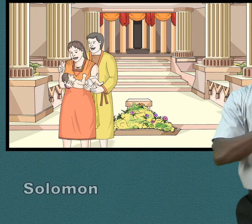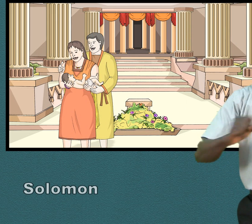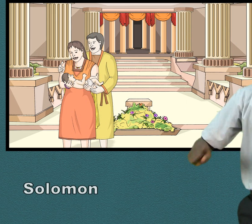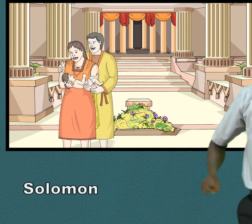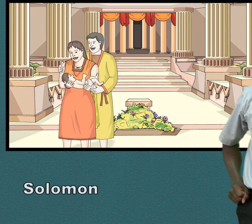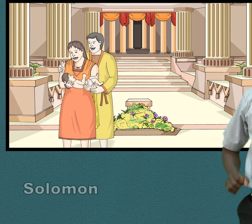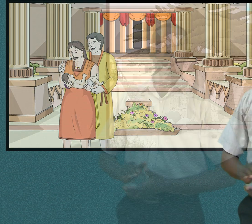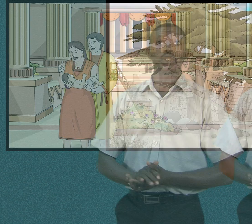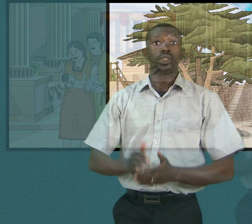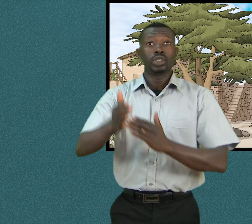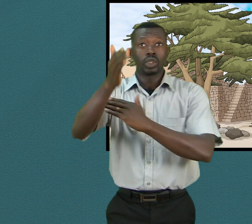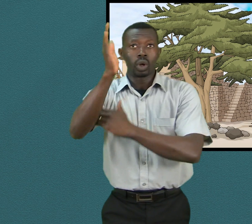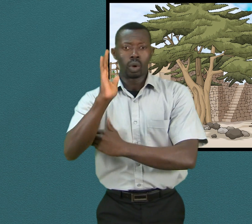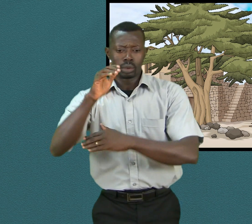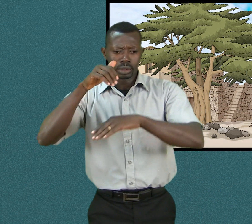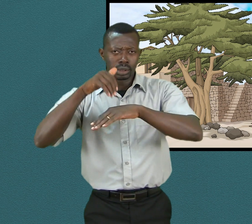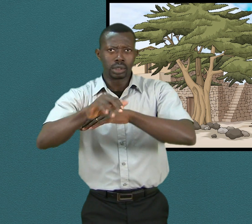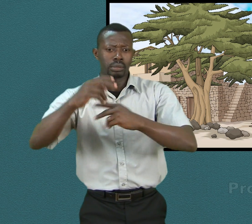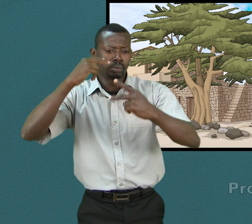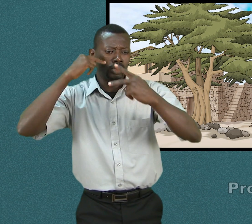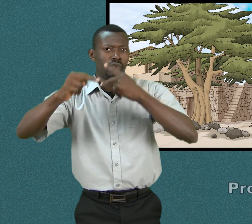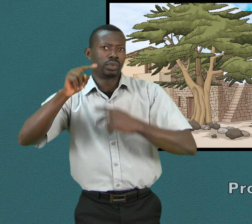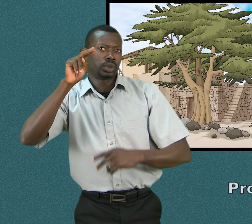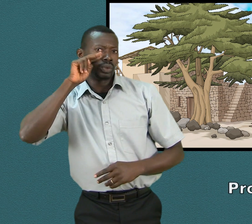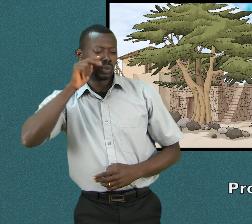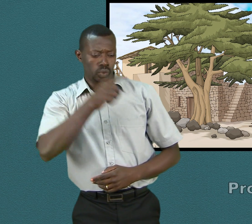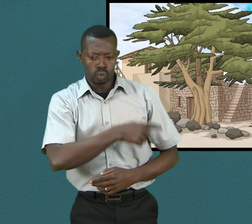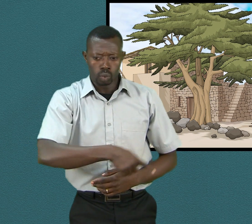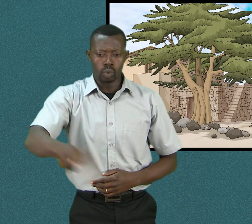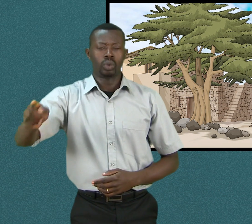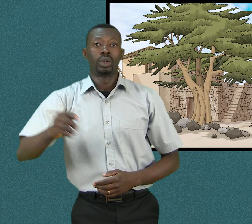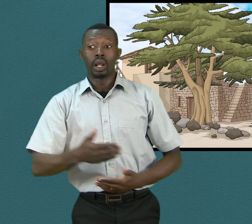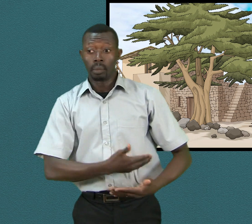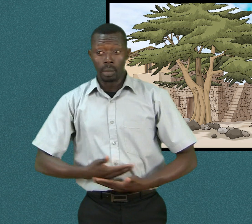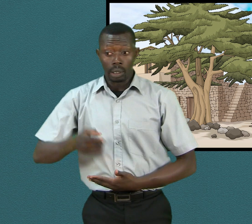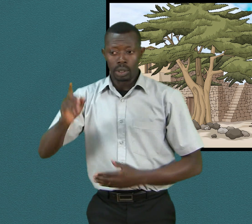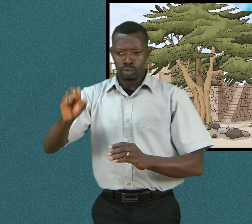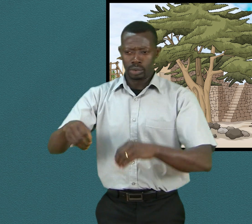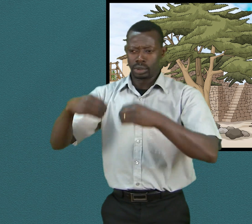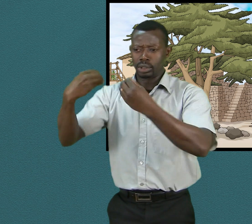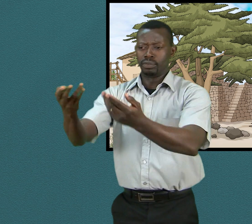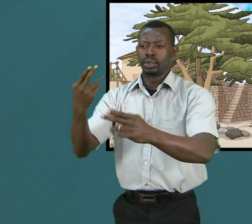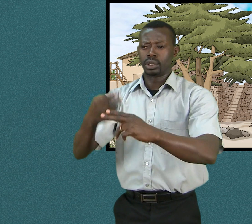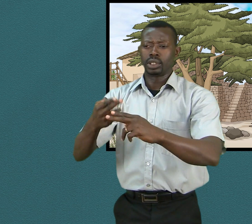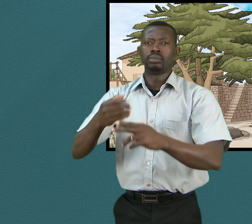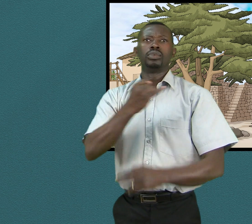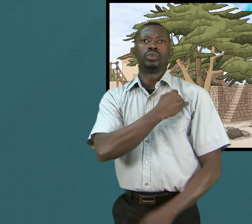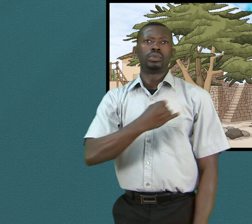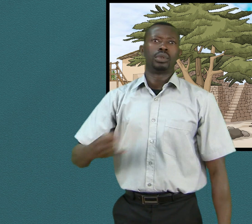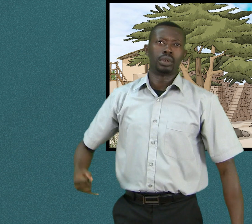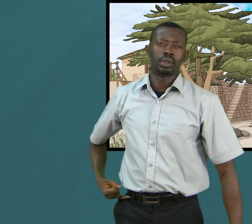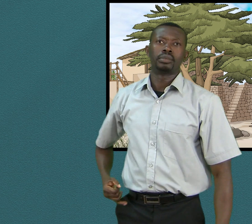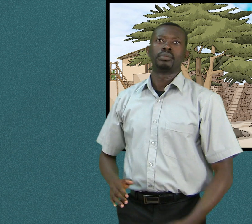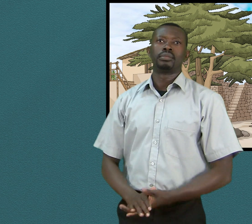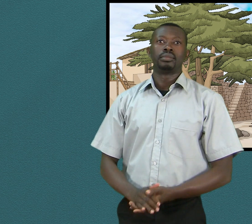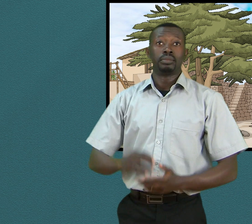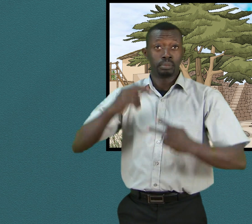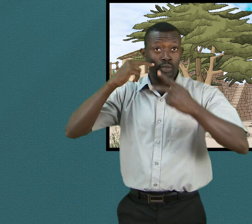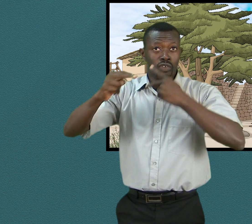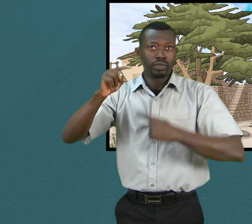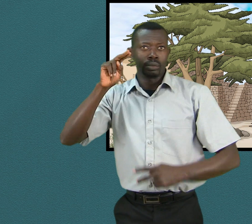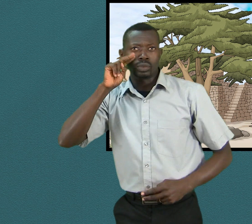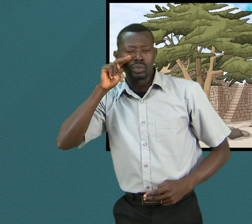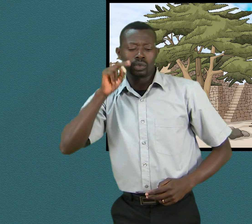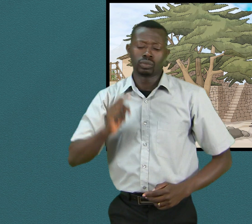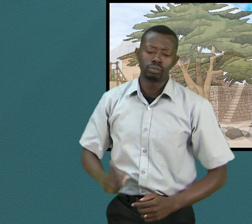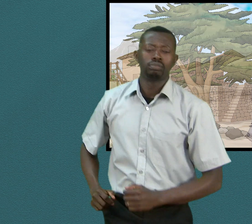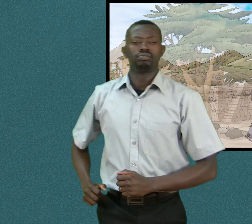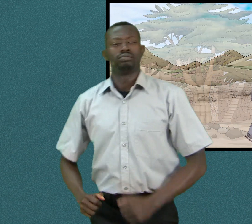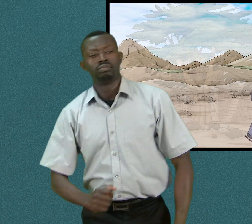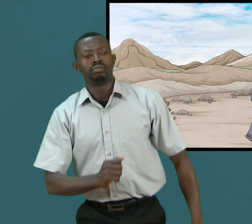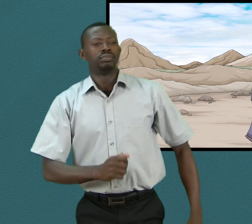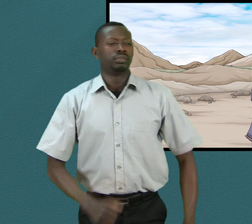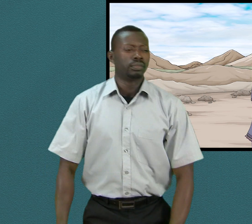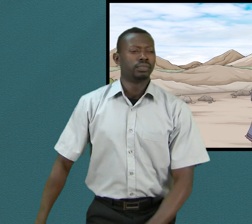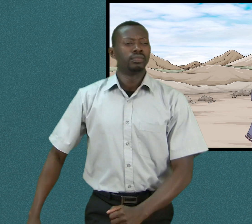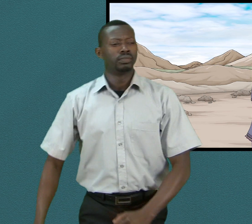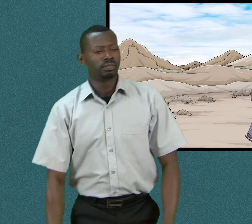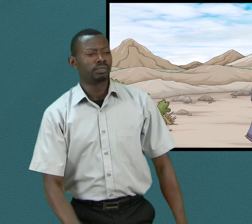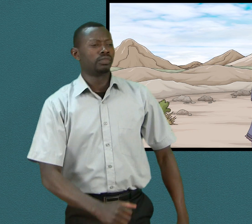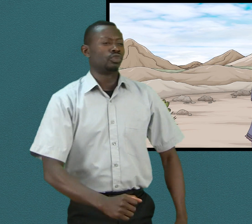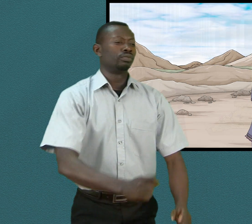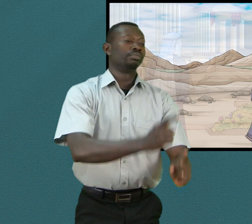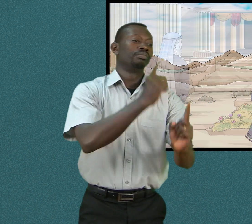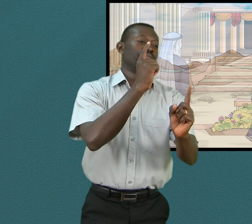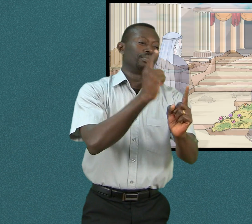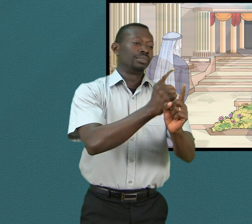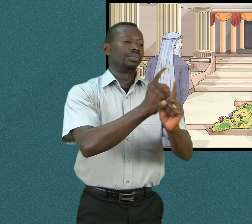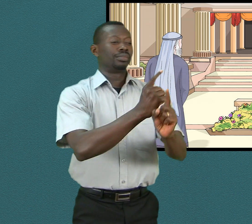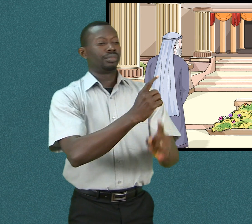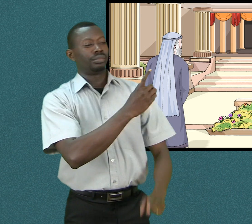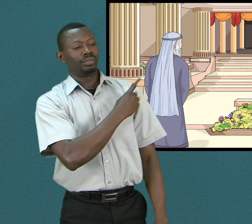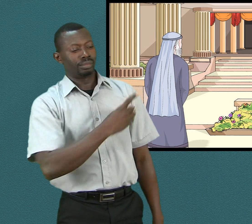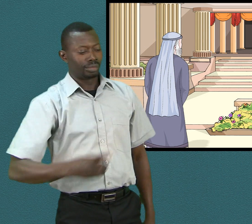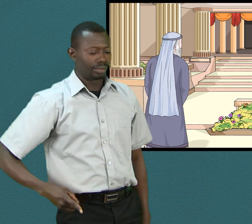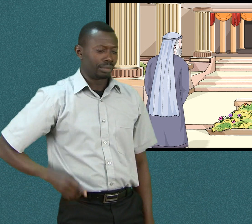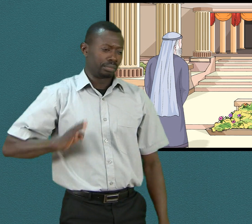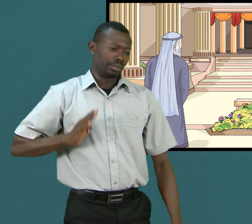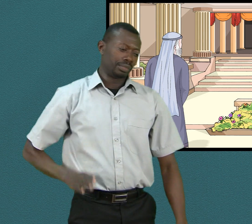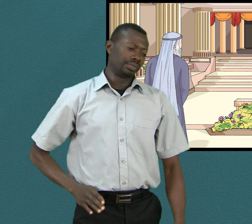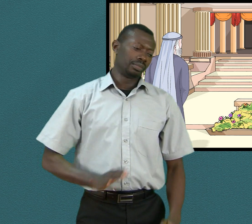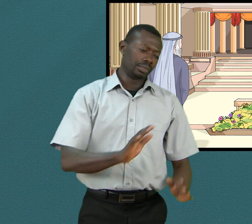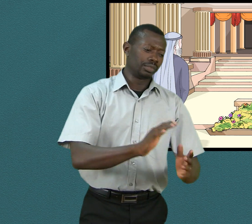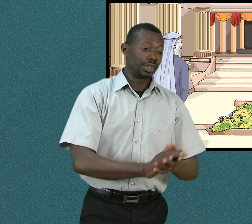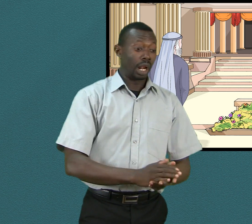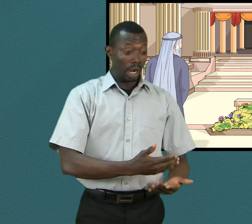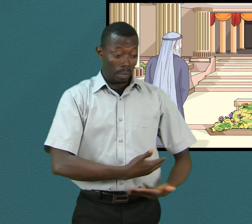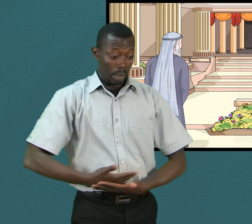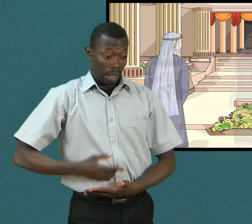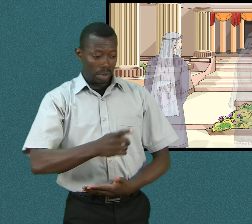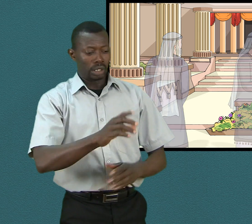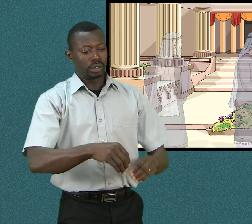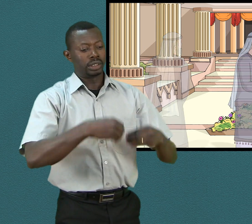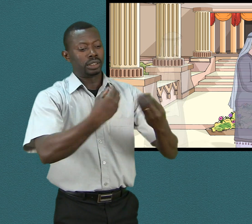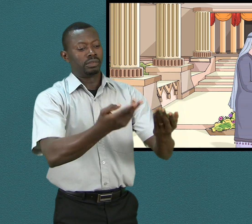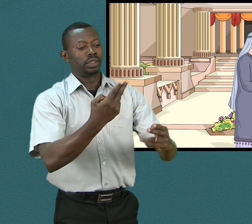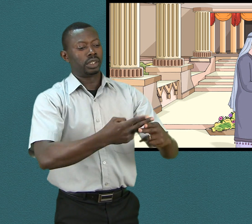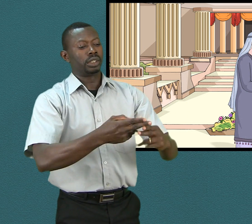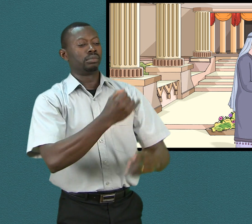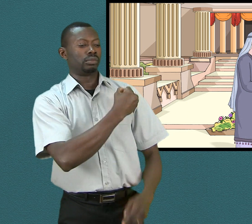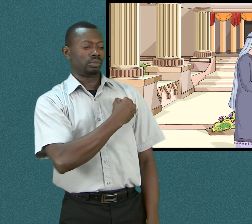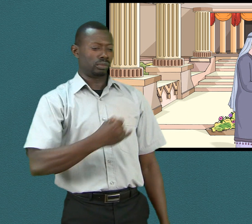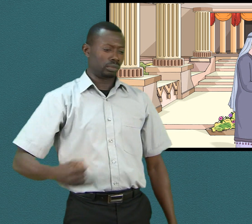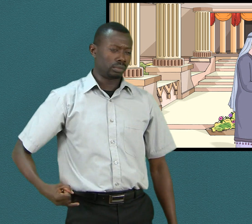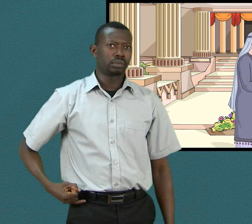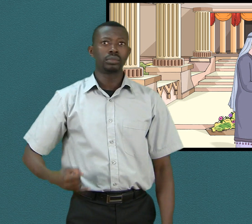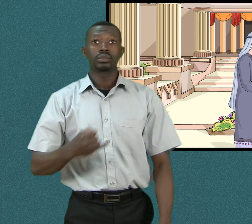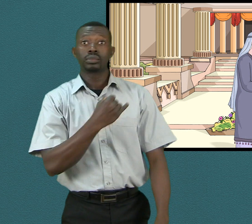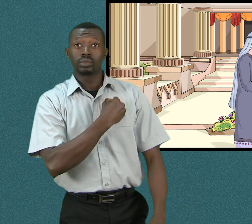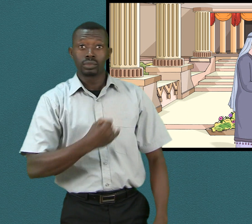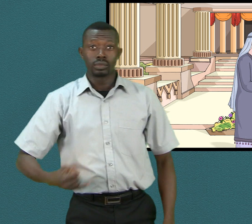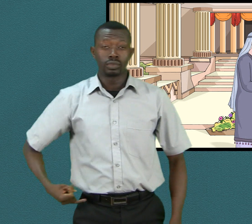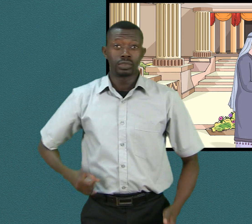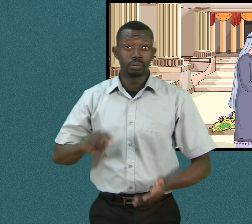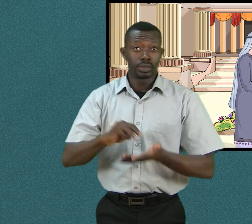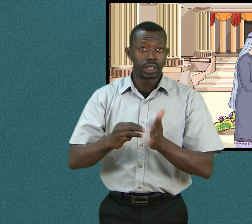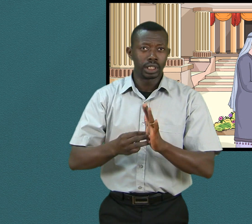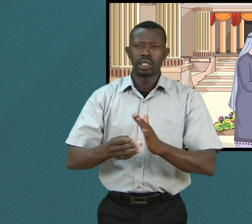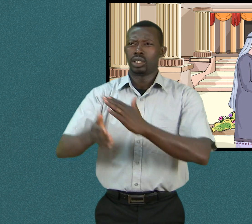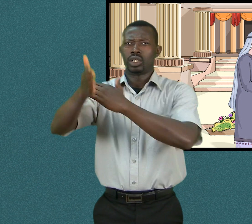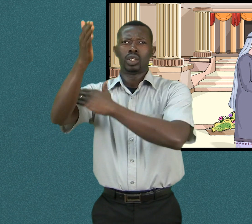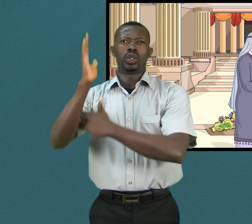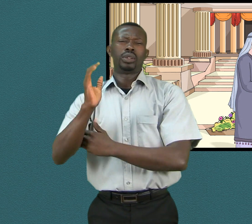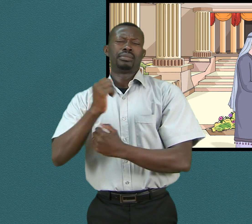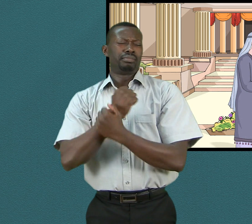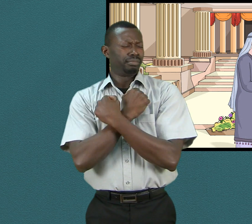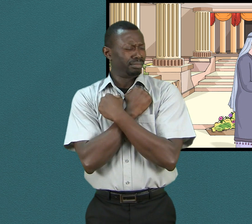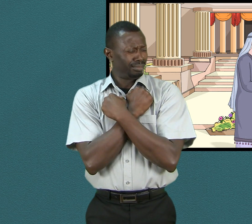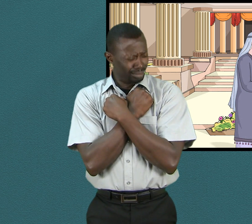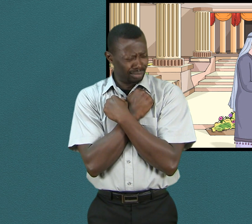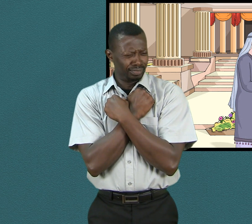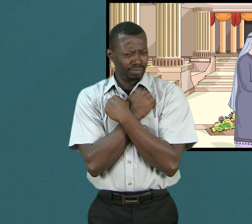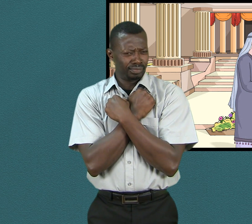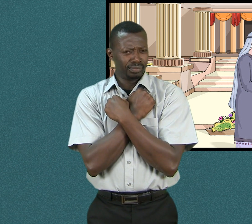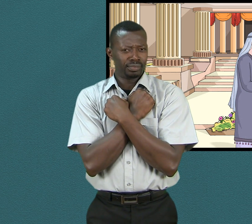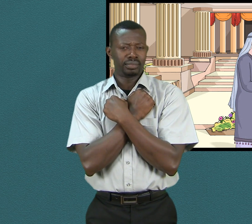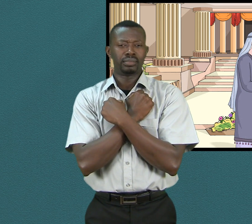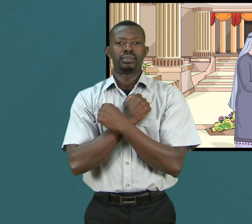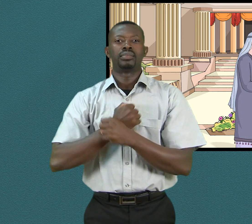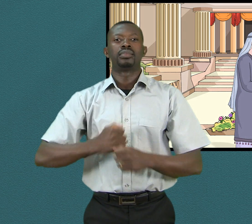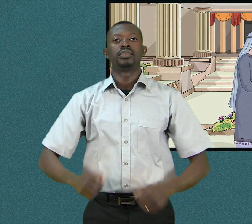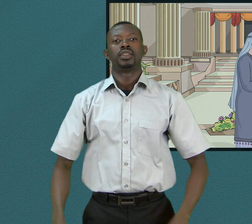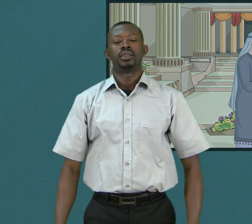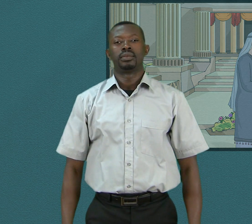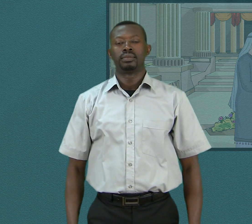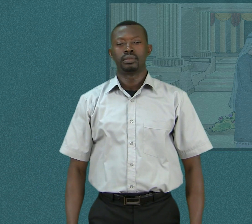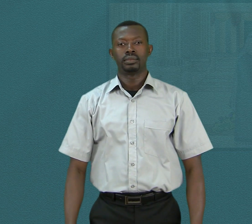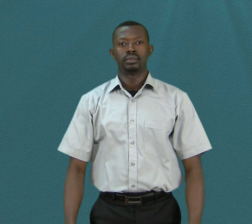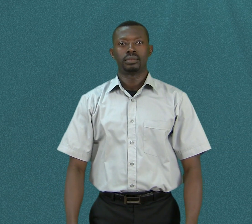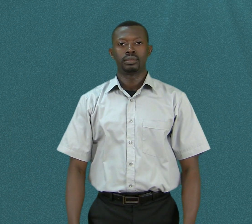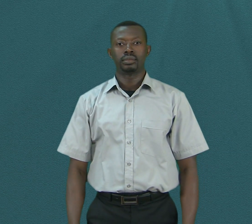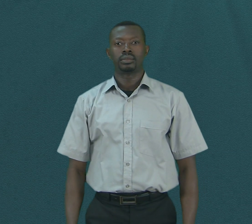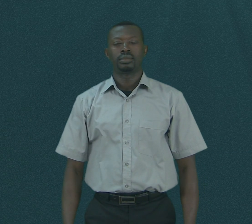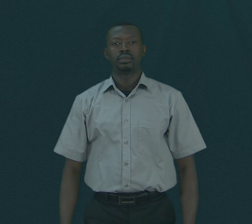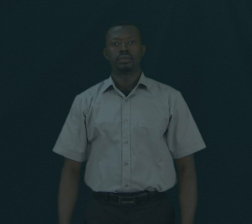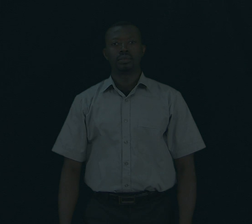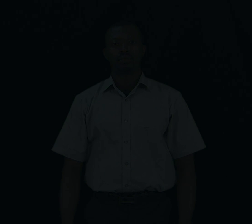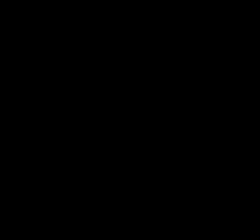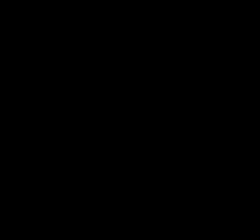Now the LORD loved the child and sent word through Nathan the prophet to name him Jedidiah because the LORD loved him.